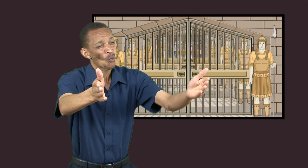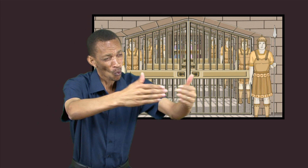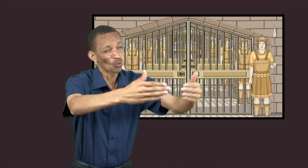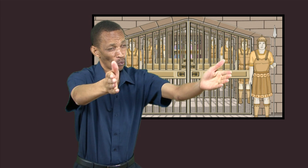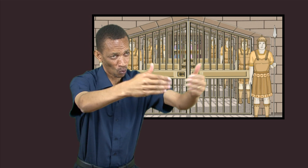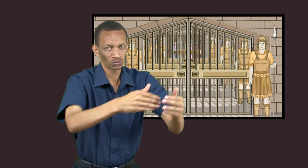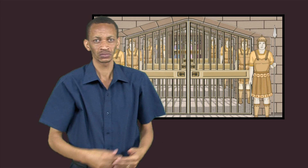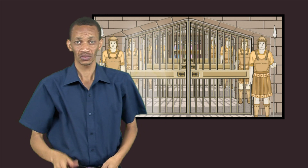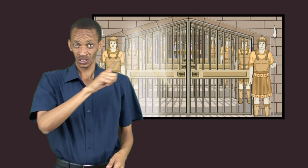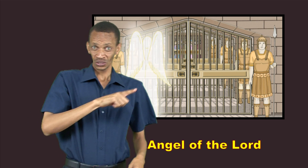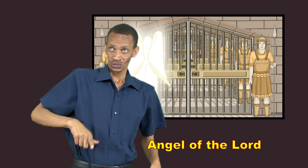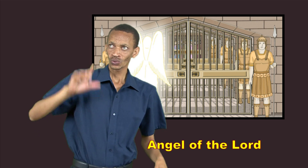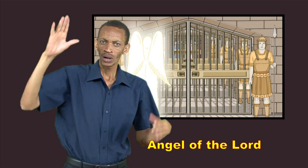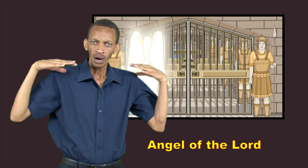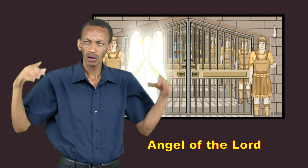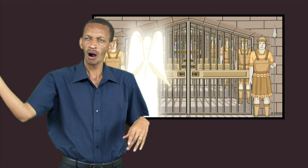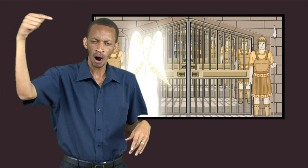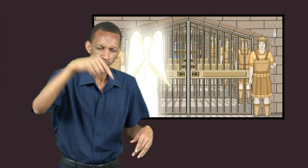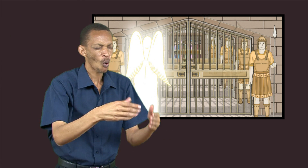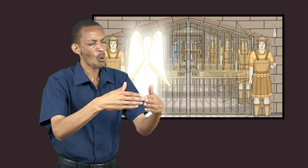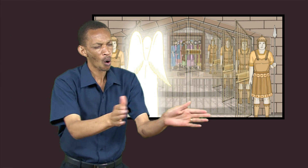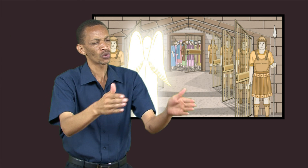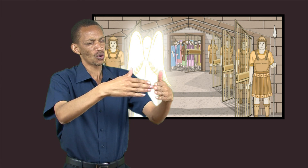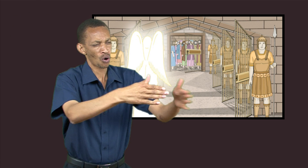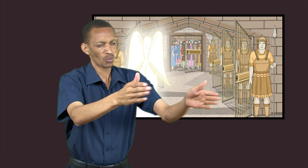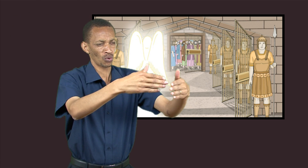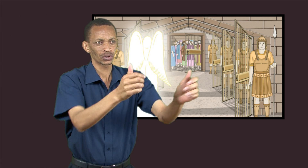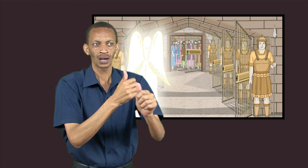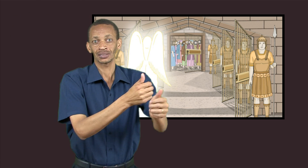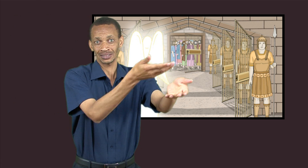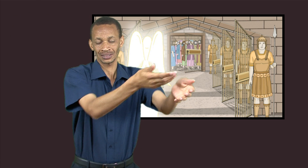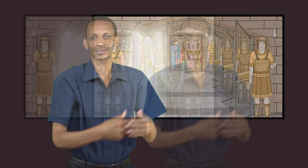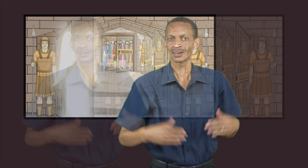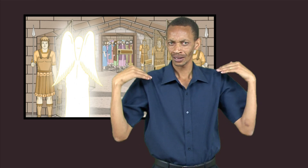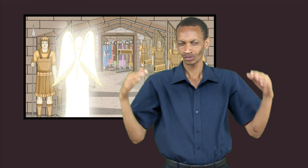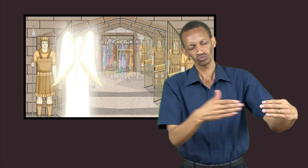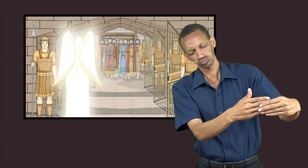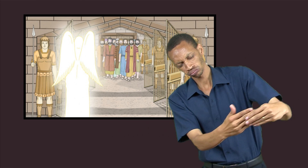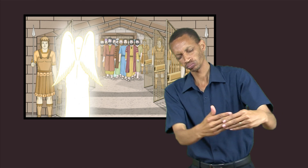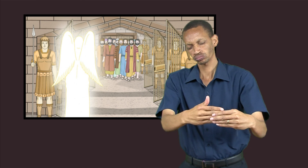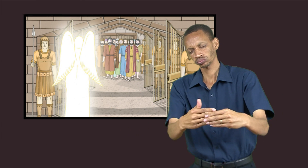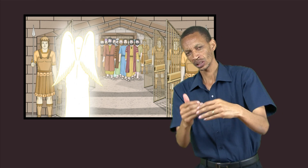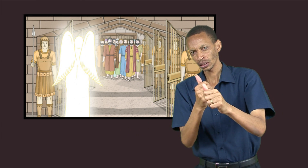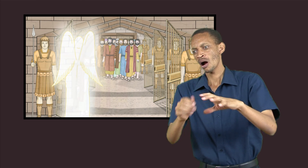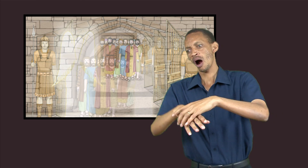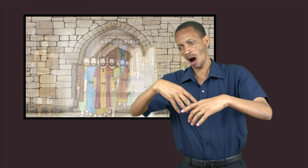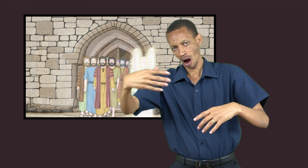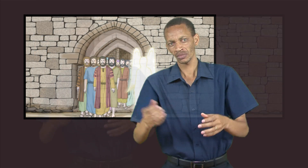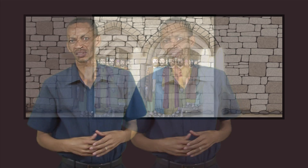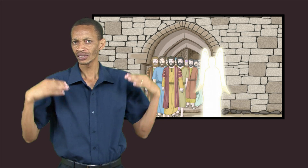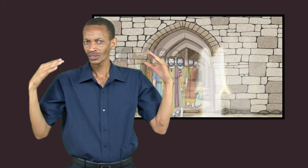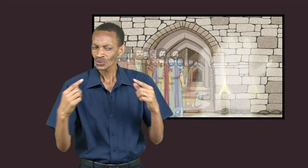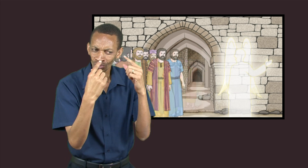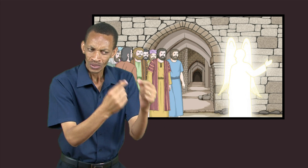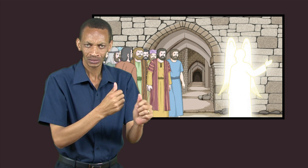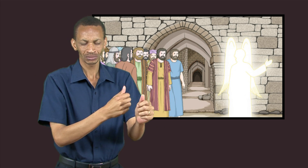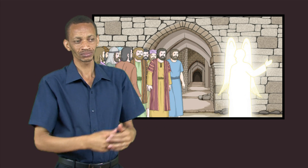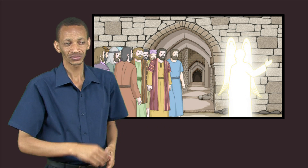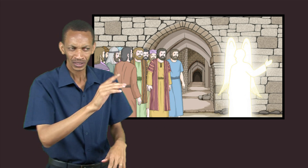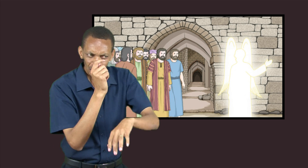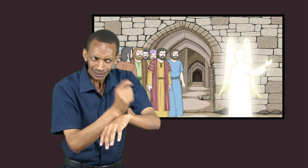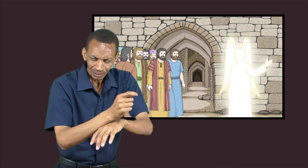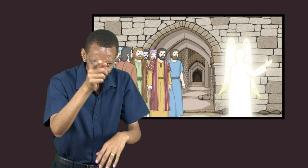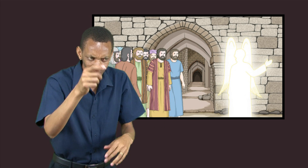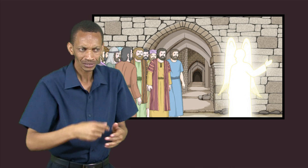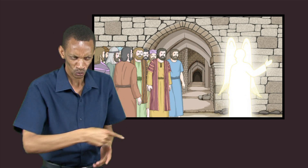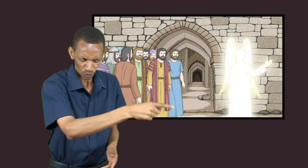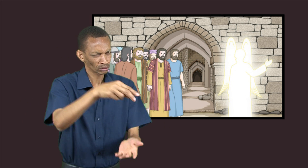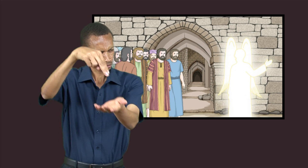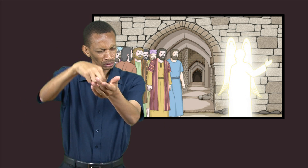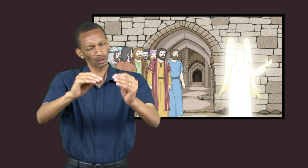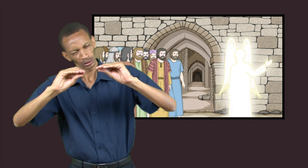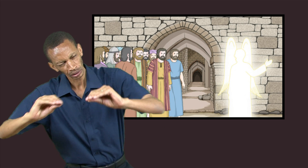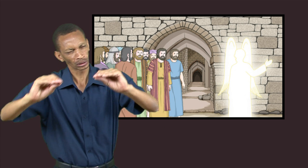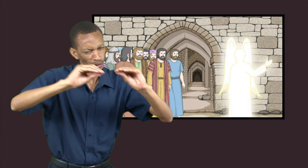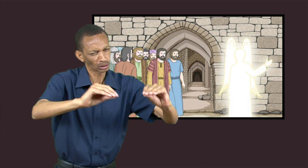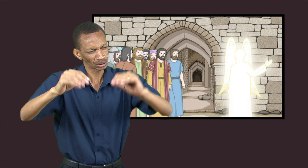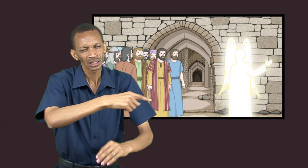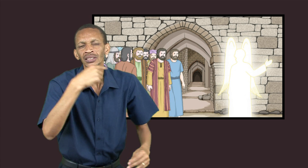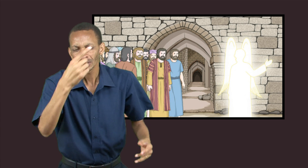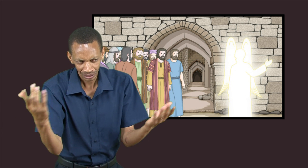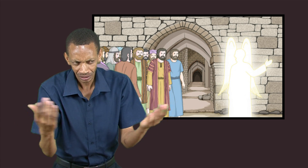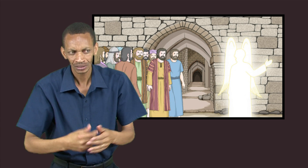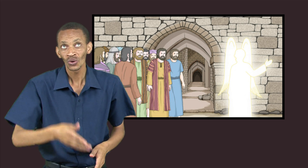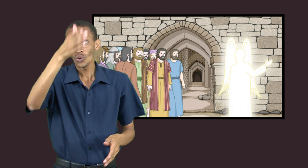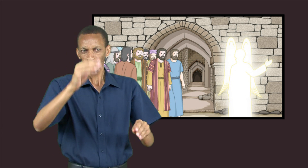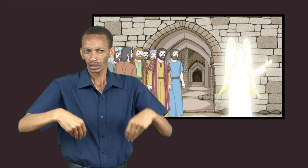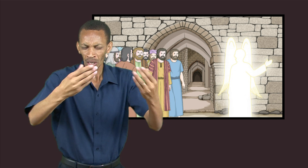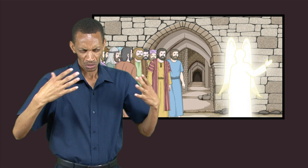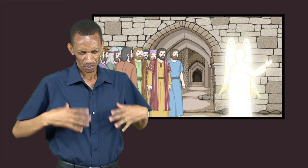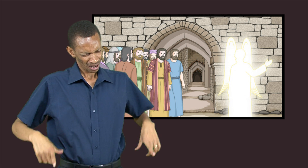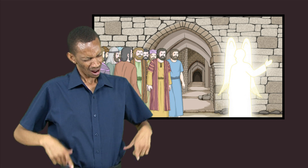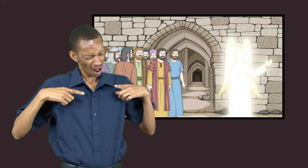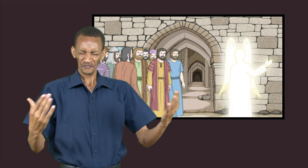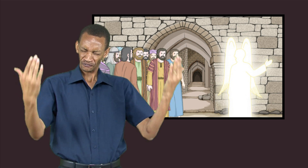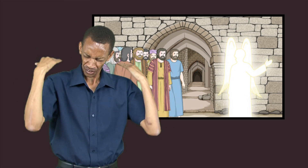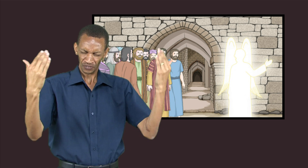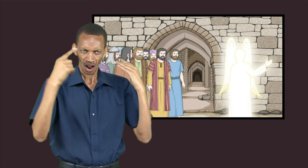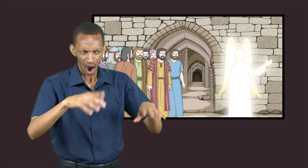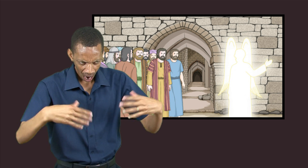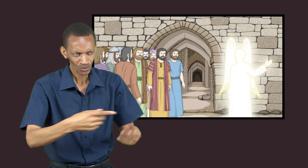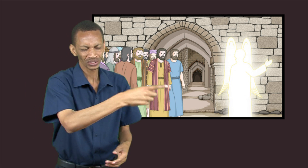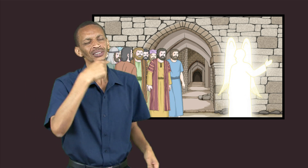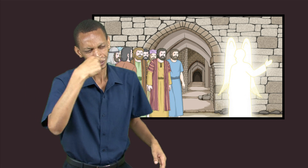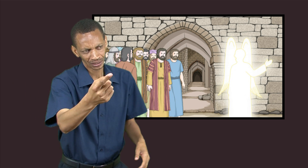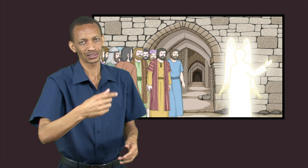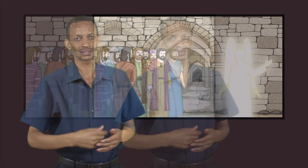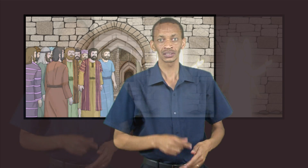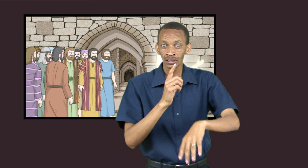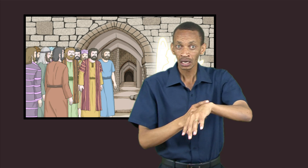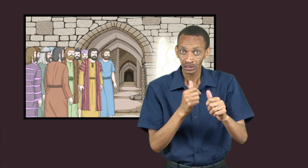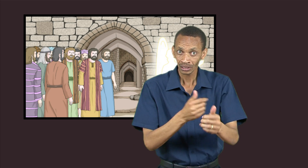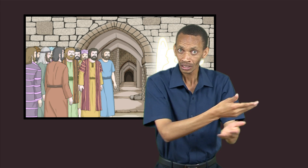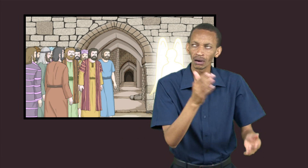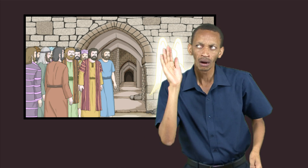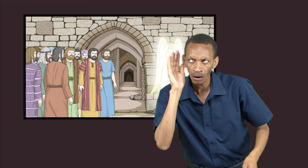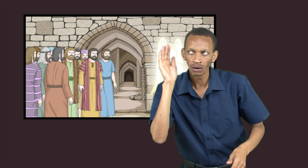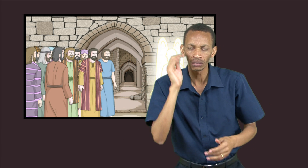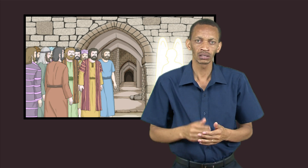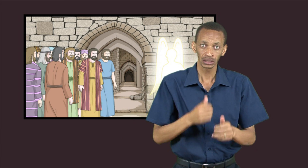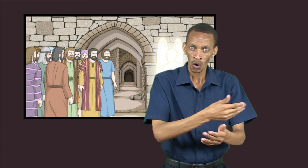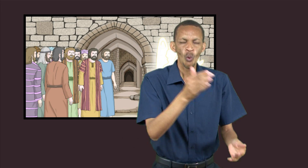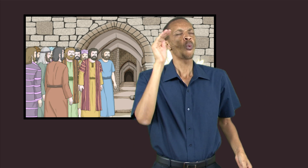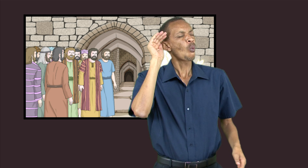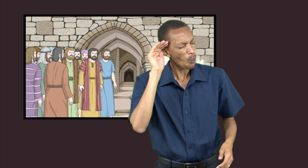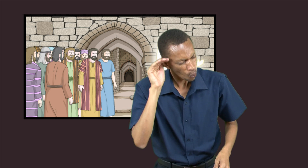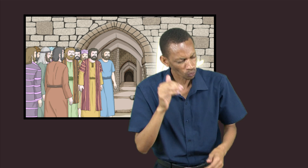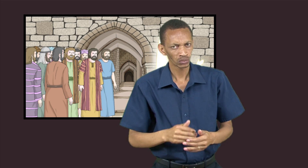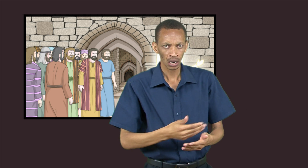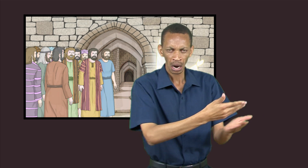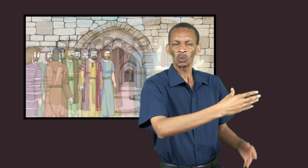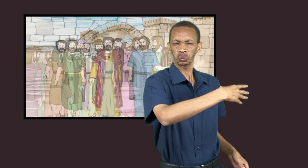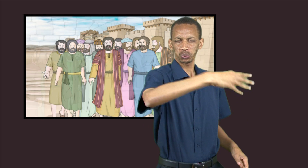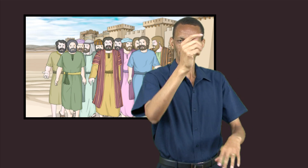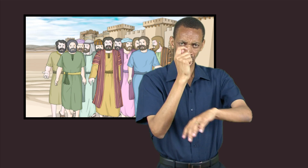But during the night an angel of the Lord opened the doors of the jail and brought them out, saying, “Go, stand in the temple courts and tell the people the full message of this new life.”